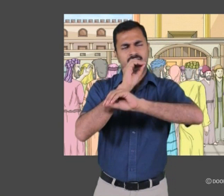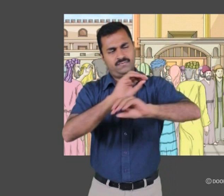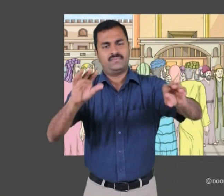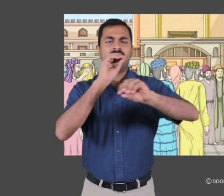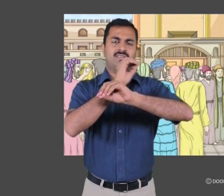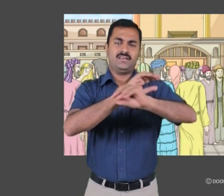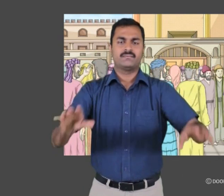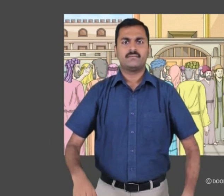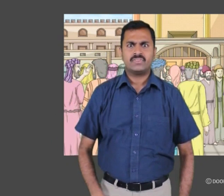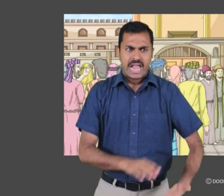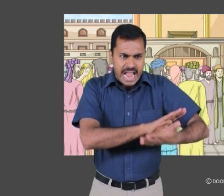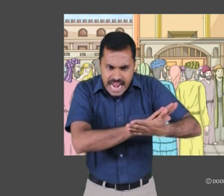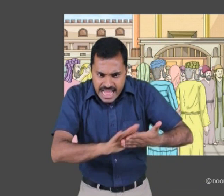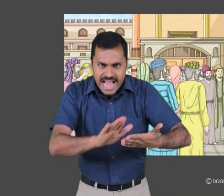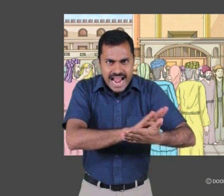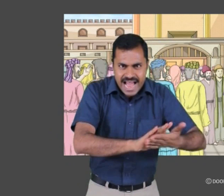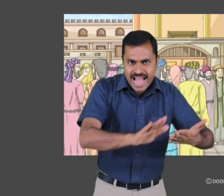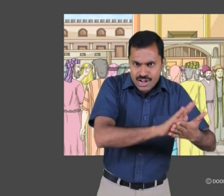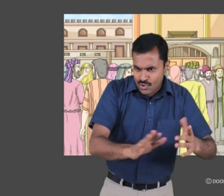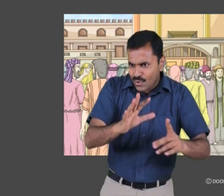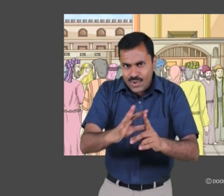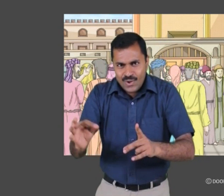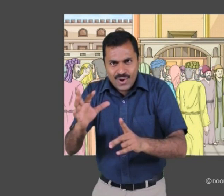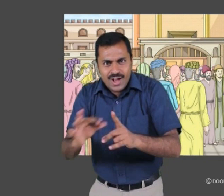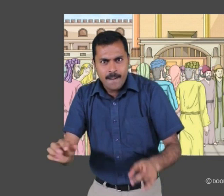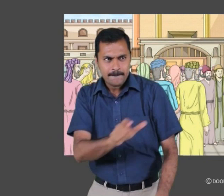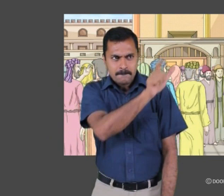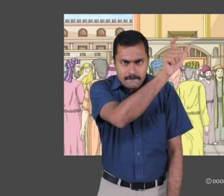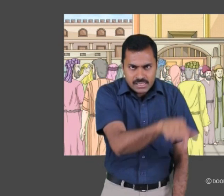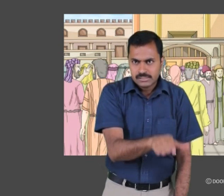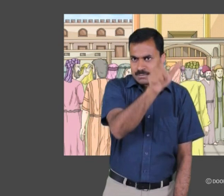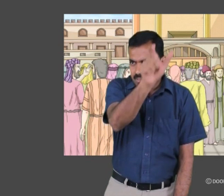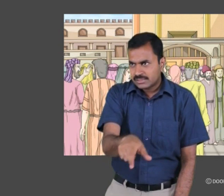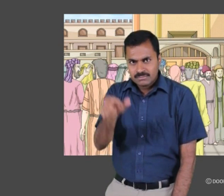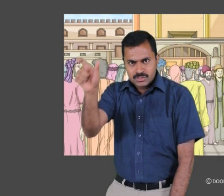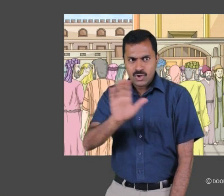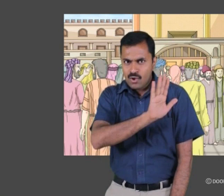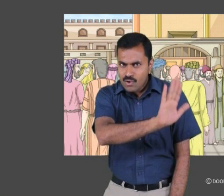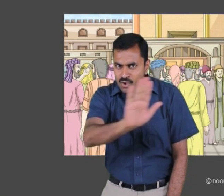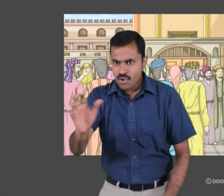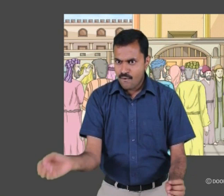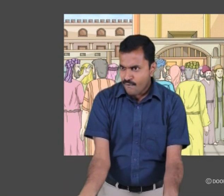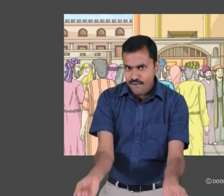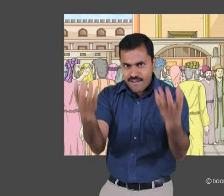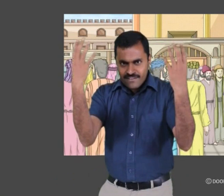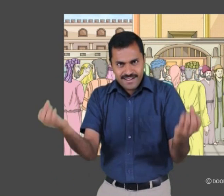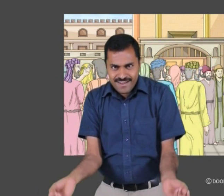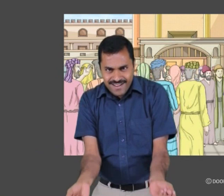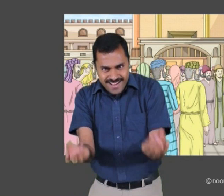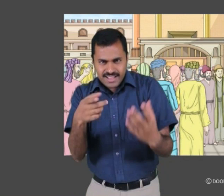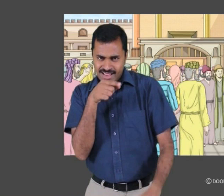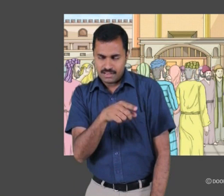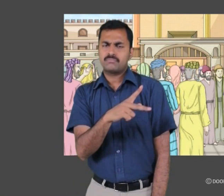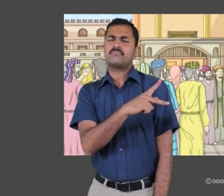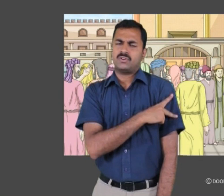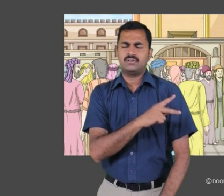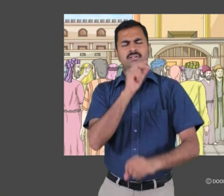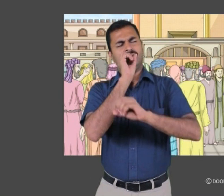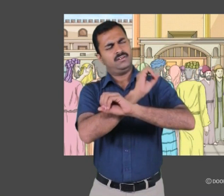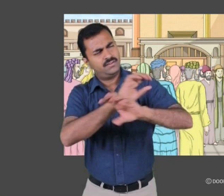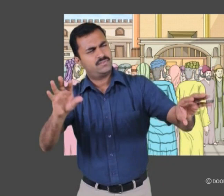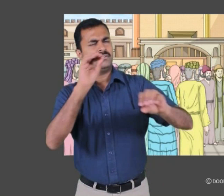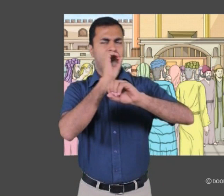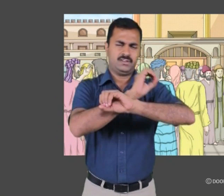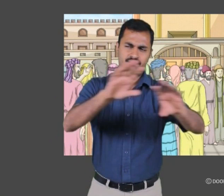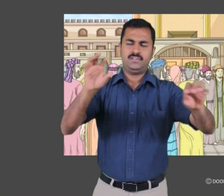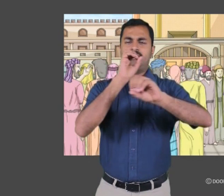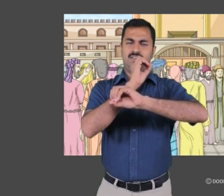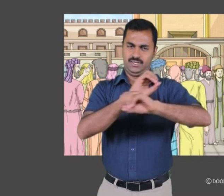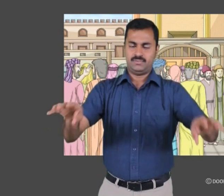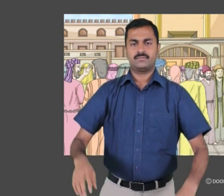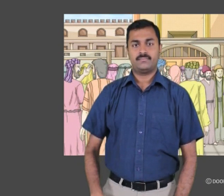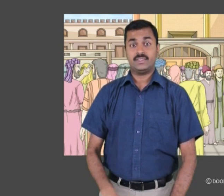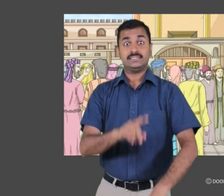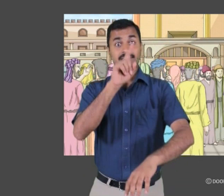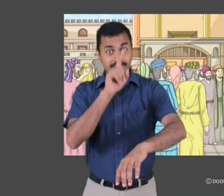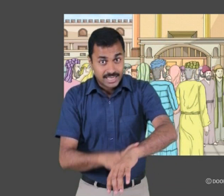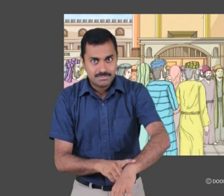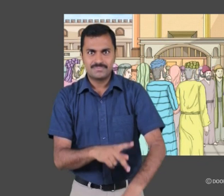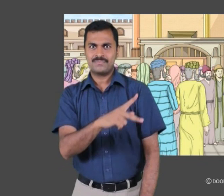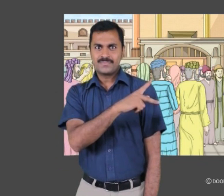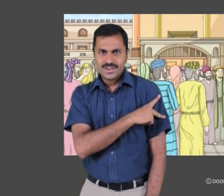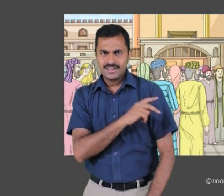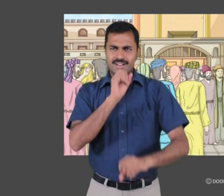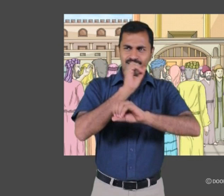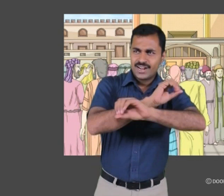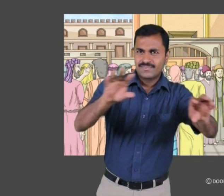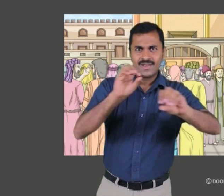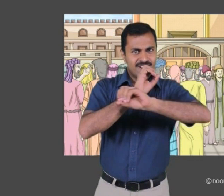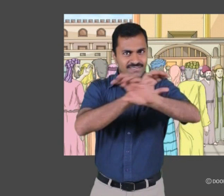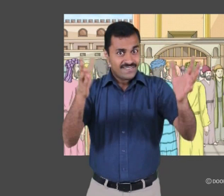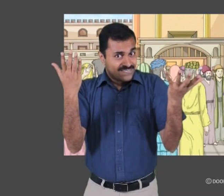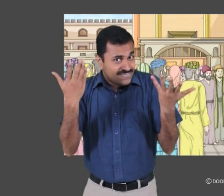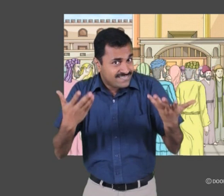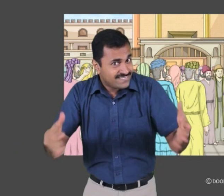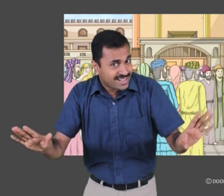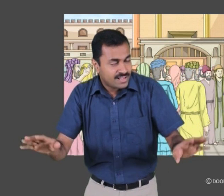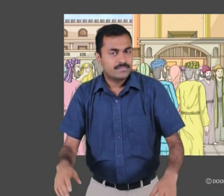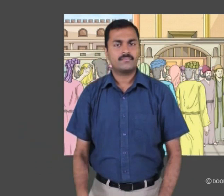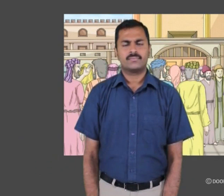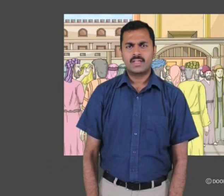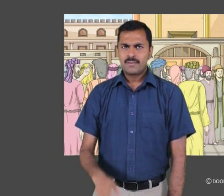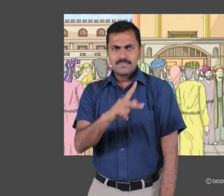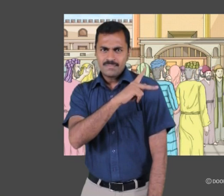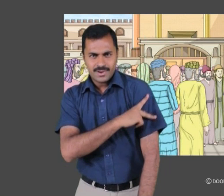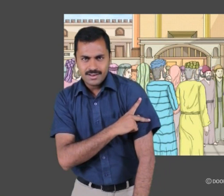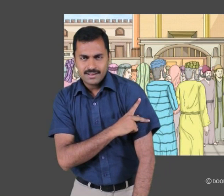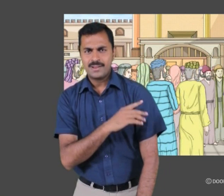So the next day Paul took the men and purified himself along with them.